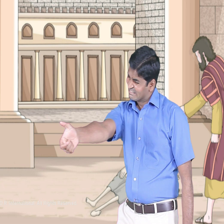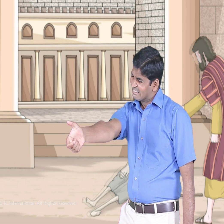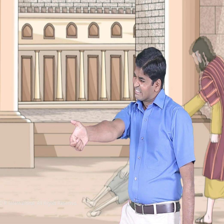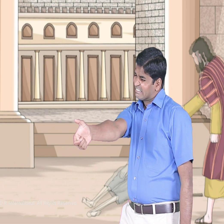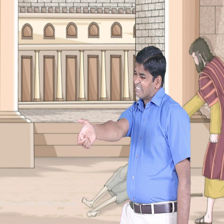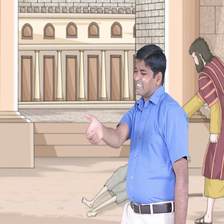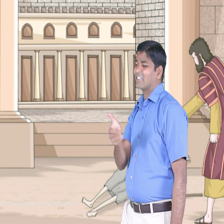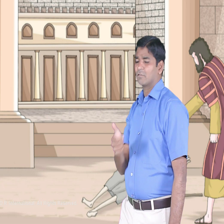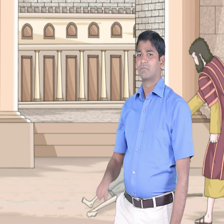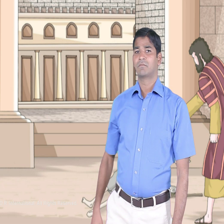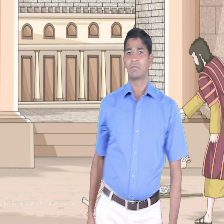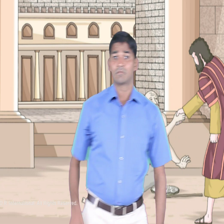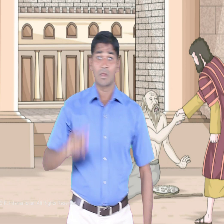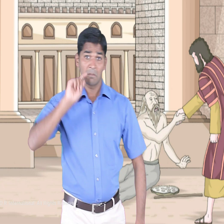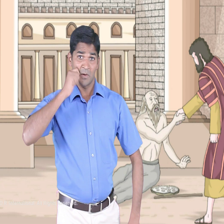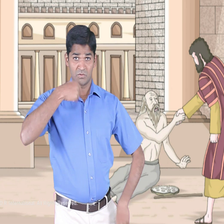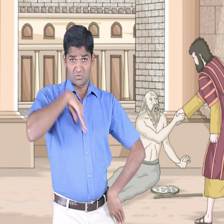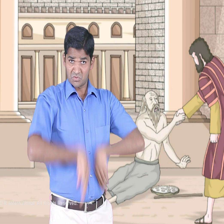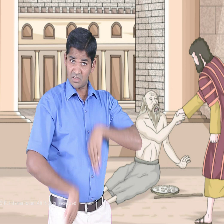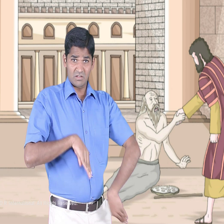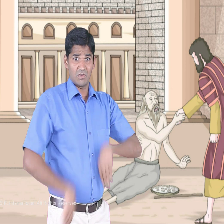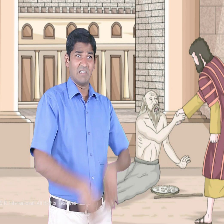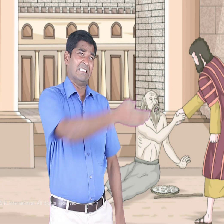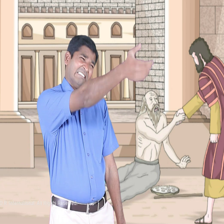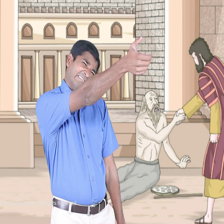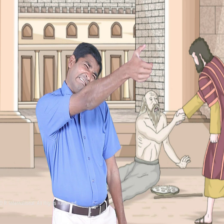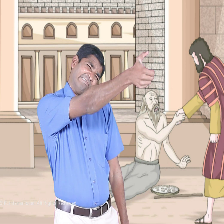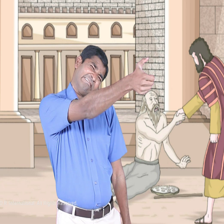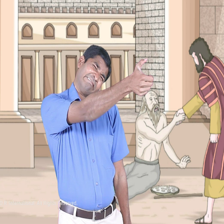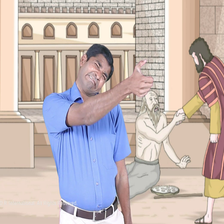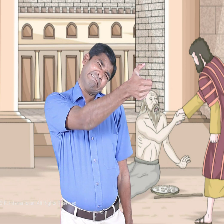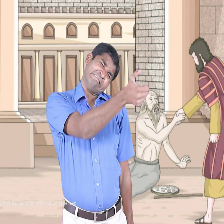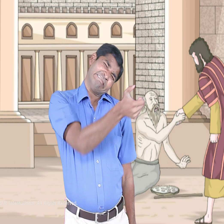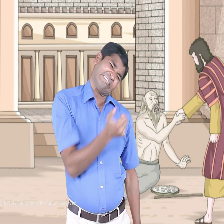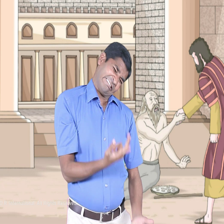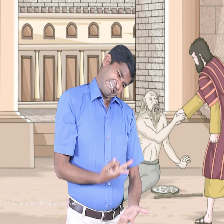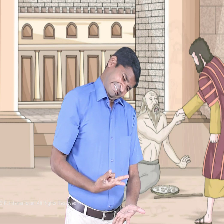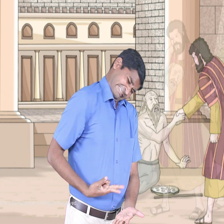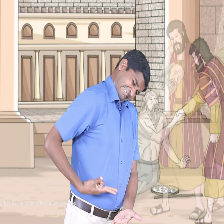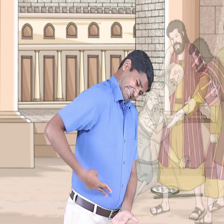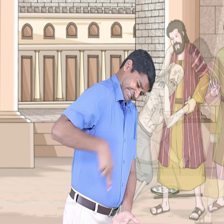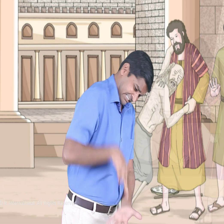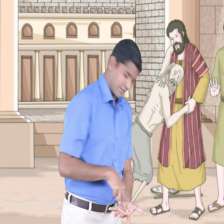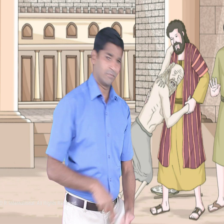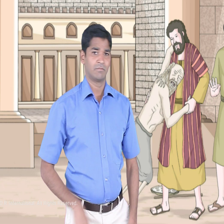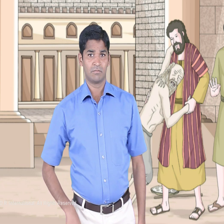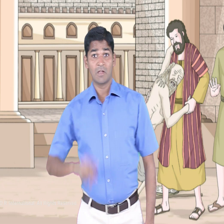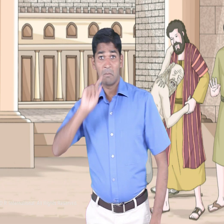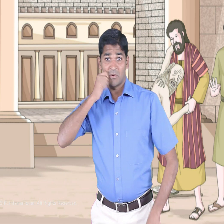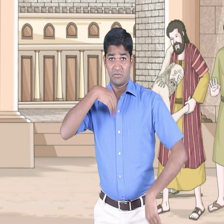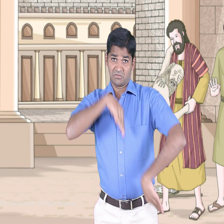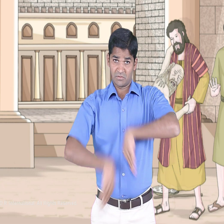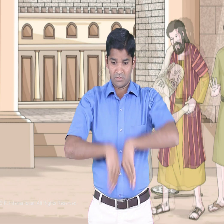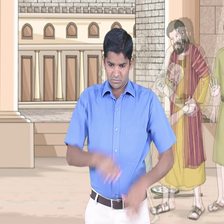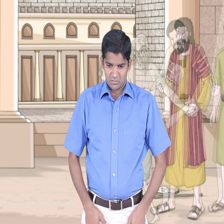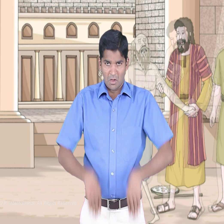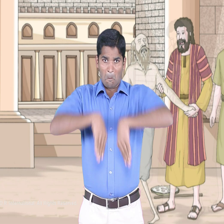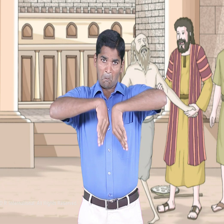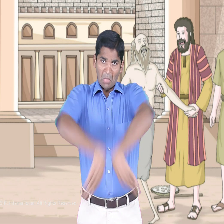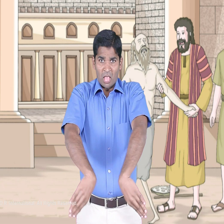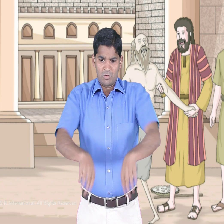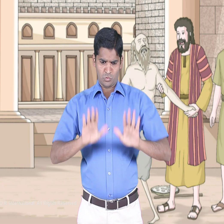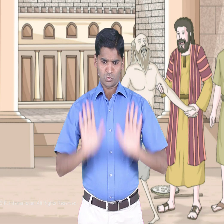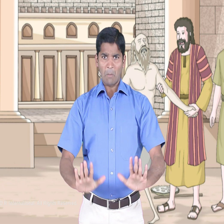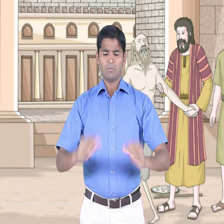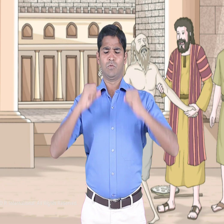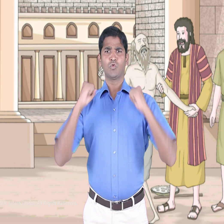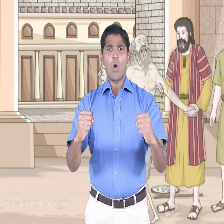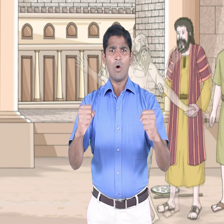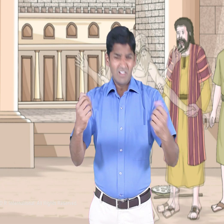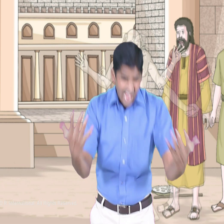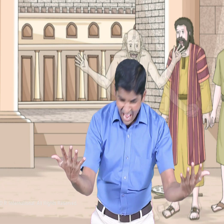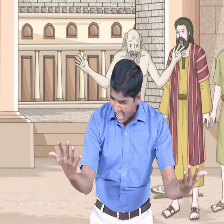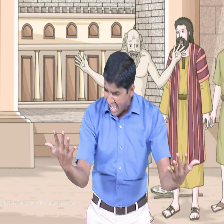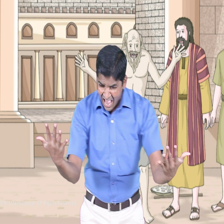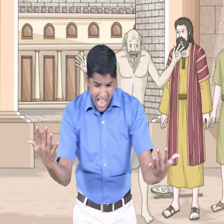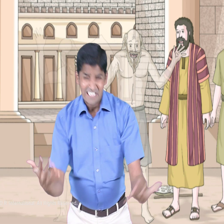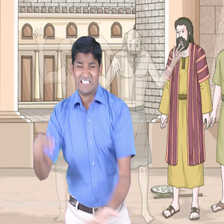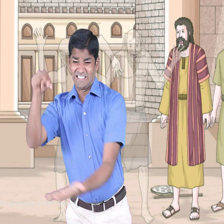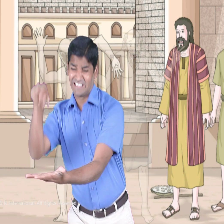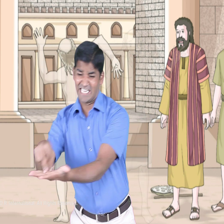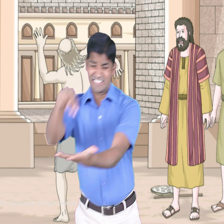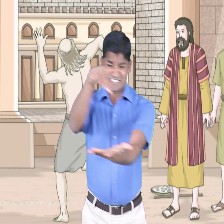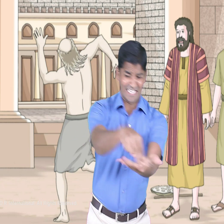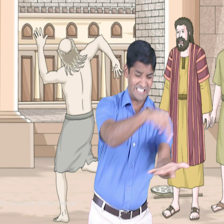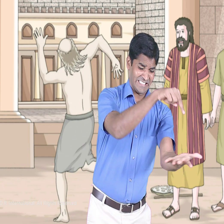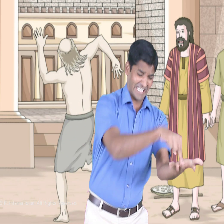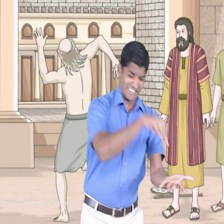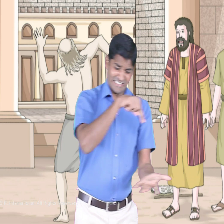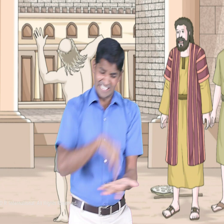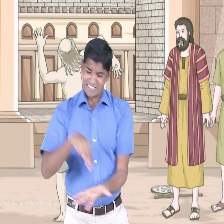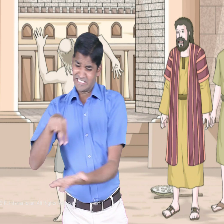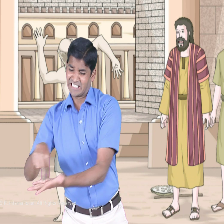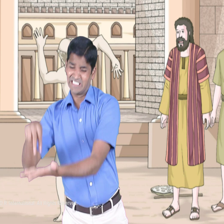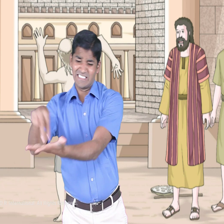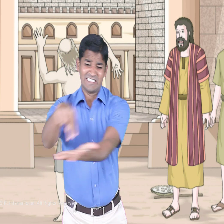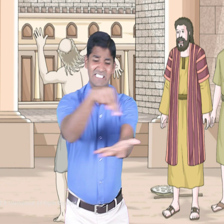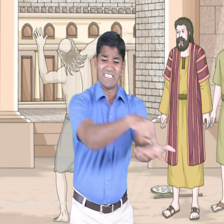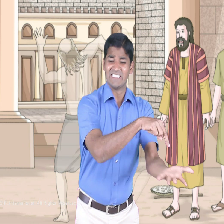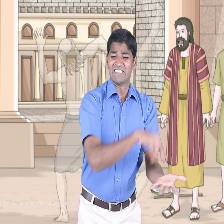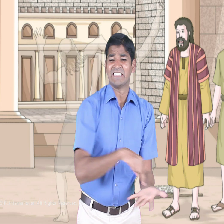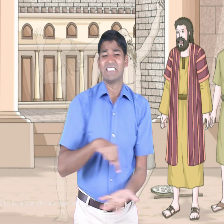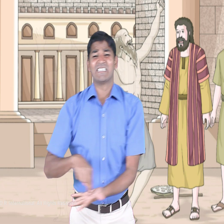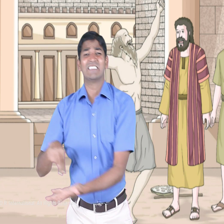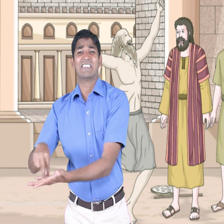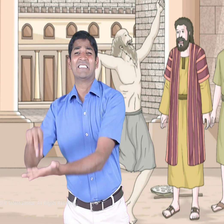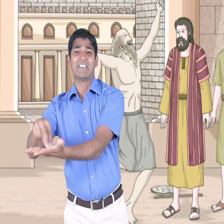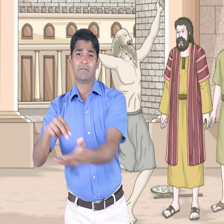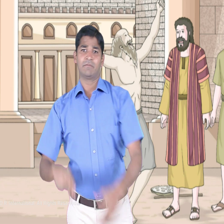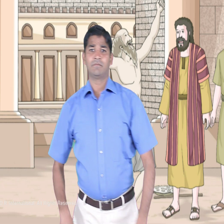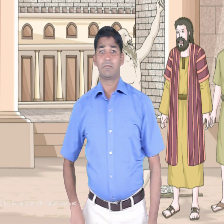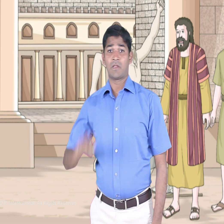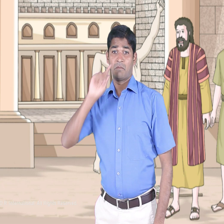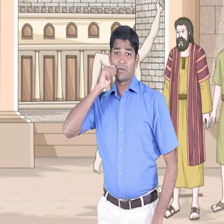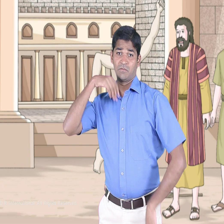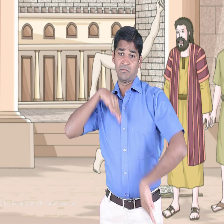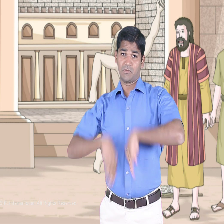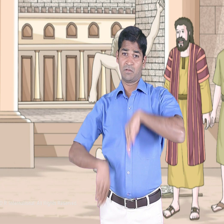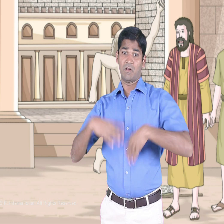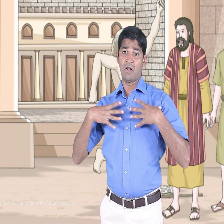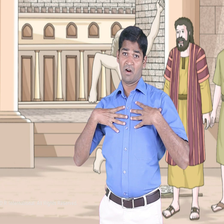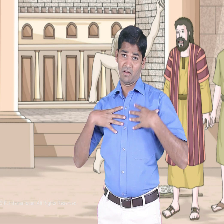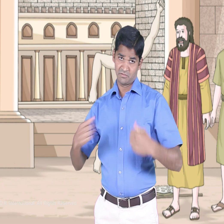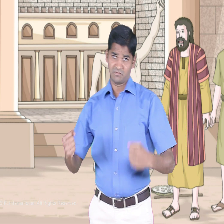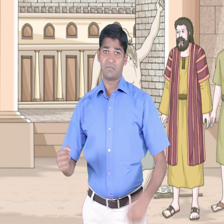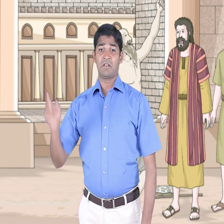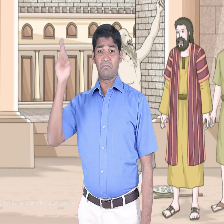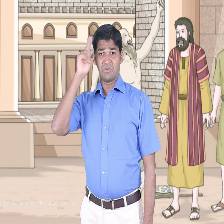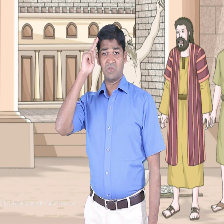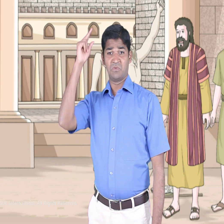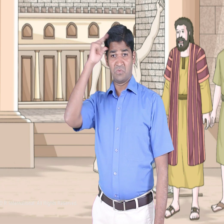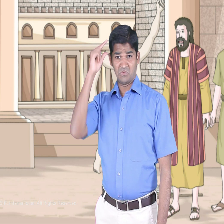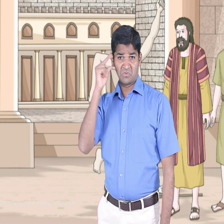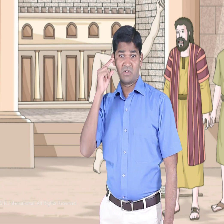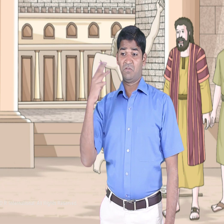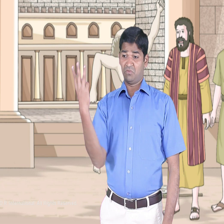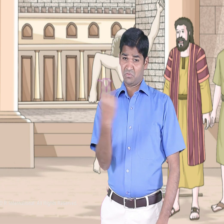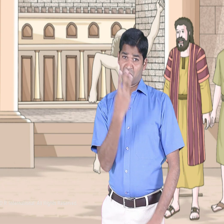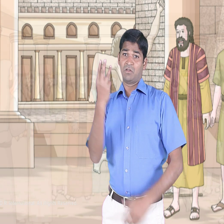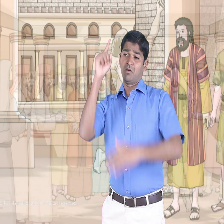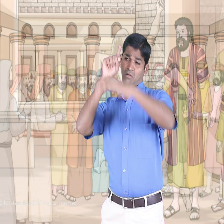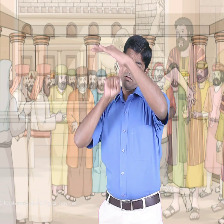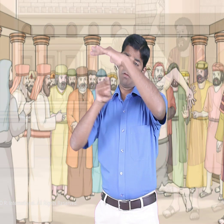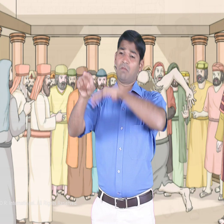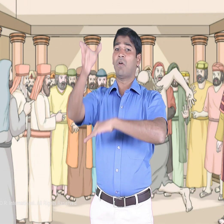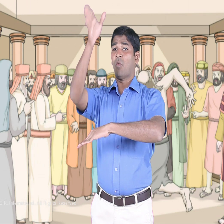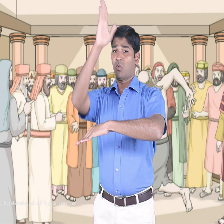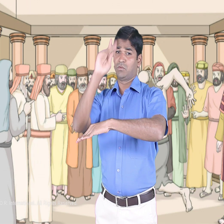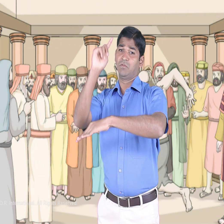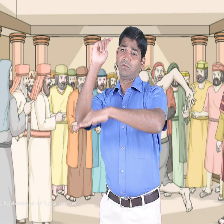Taking him by the right hand, Peter helped him up, and at once the man’s feet and ankles were made strong. He sprang to his feet and began to walk.